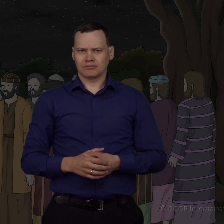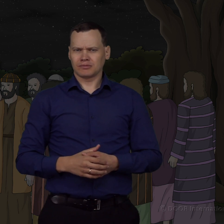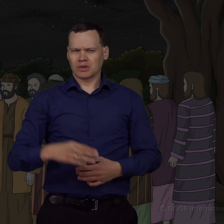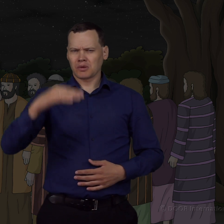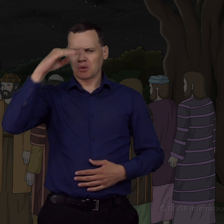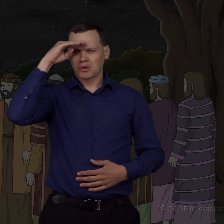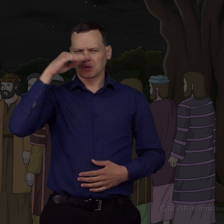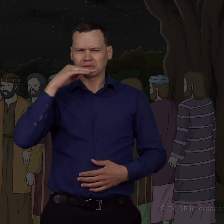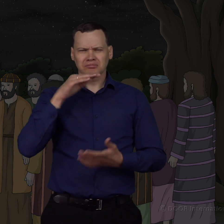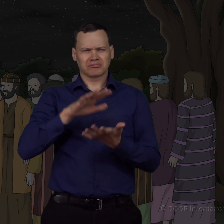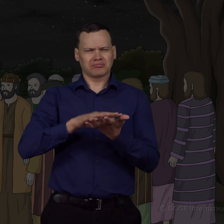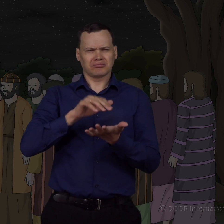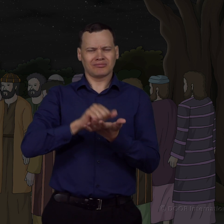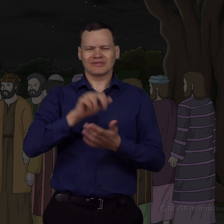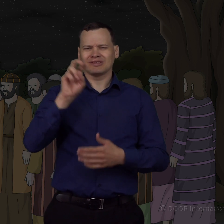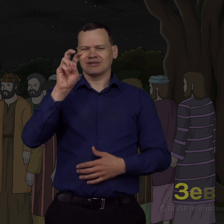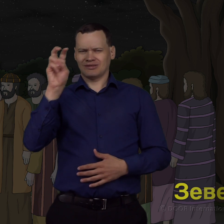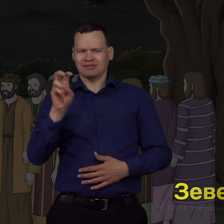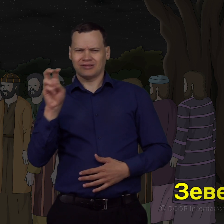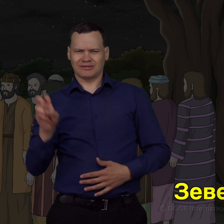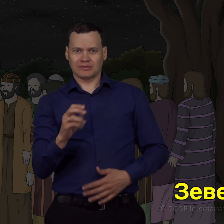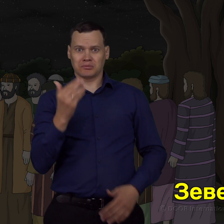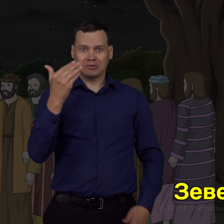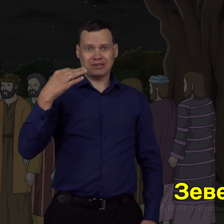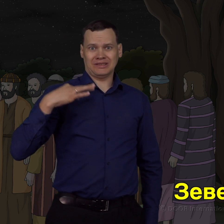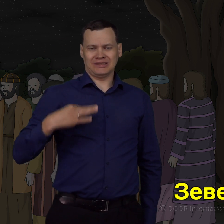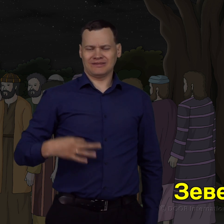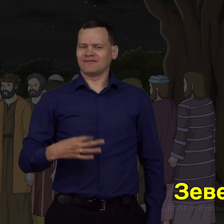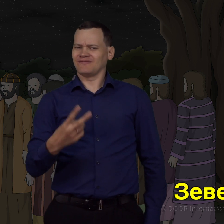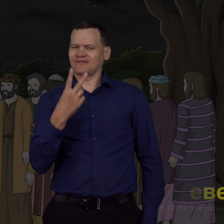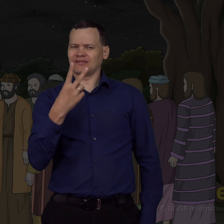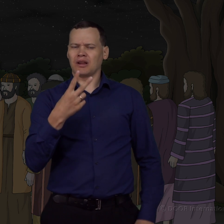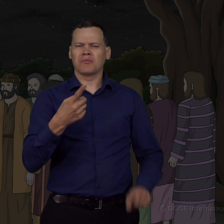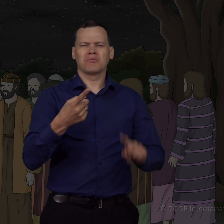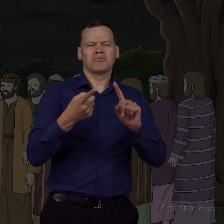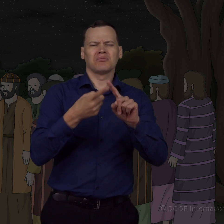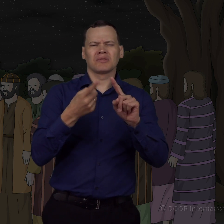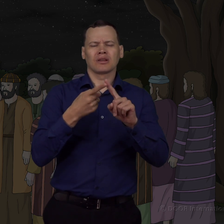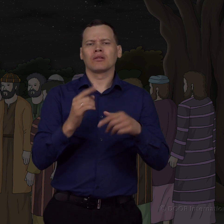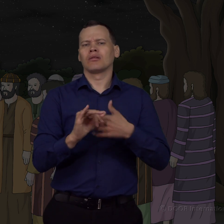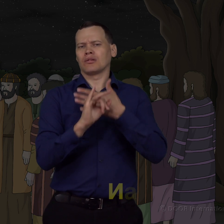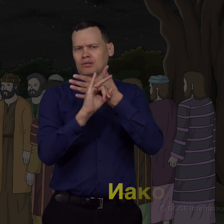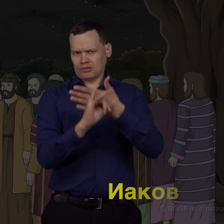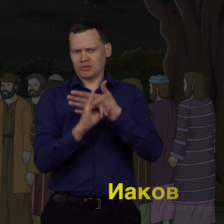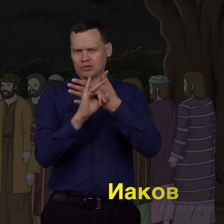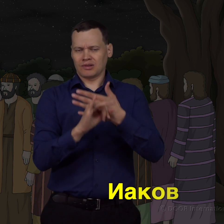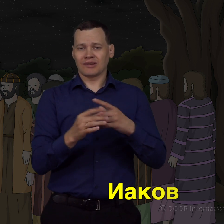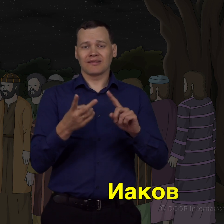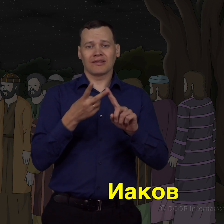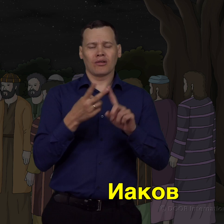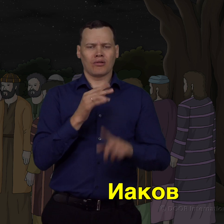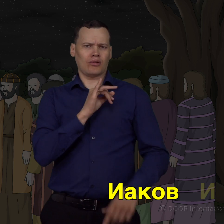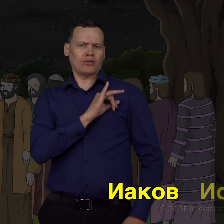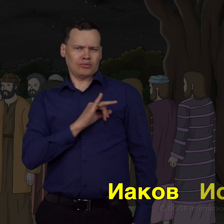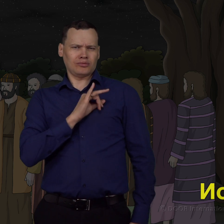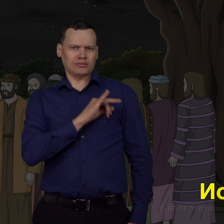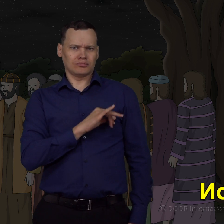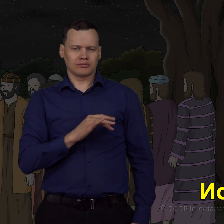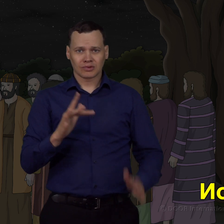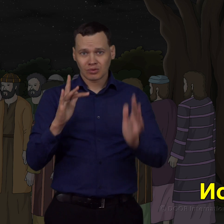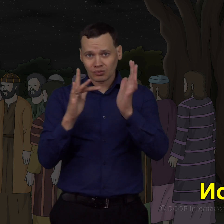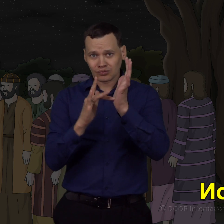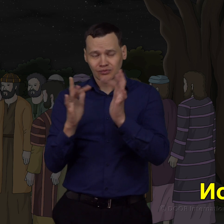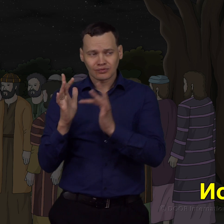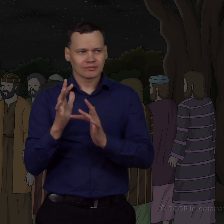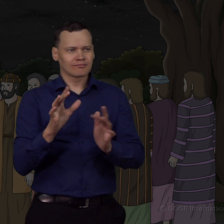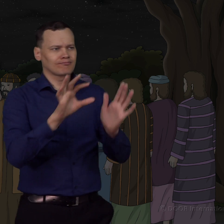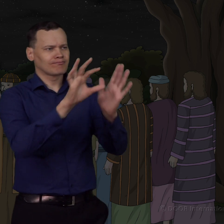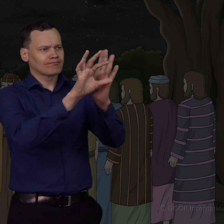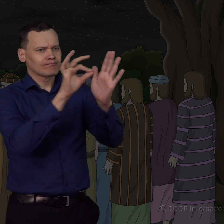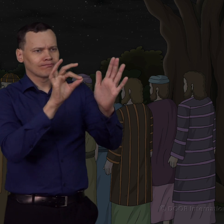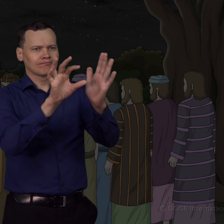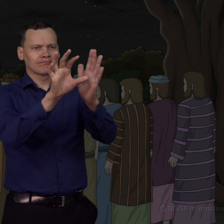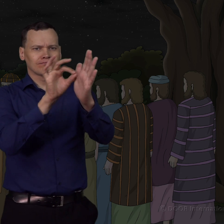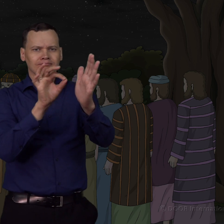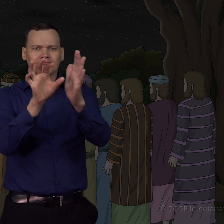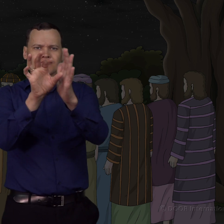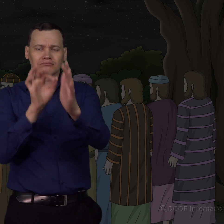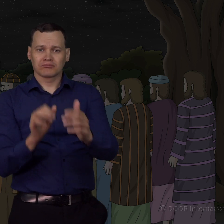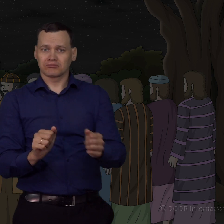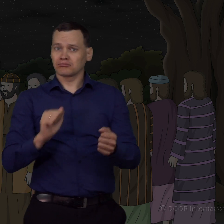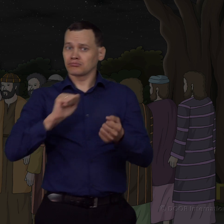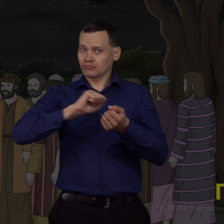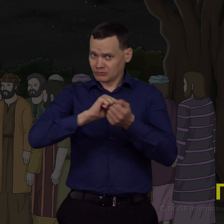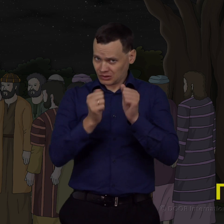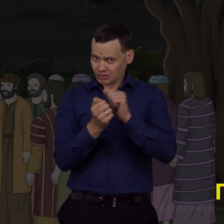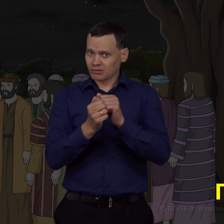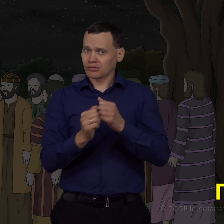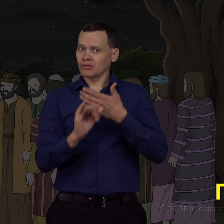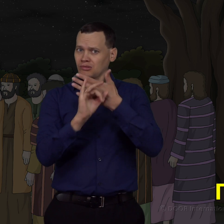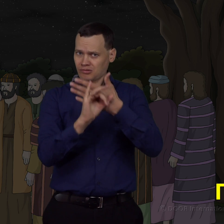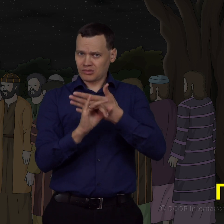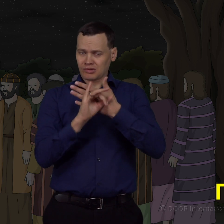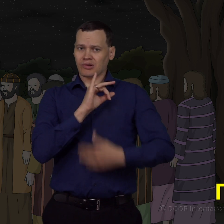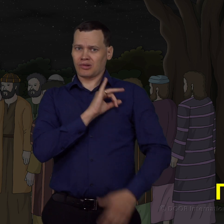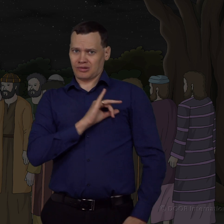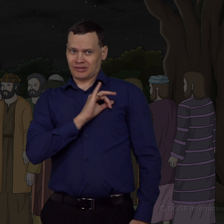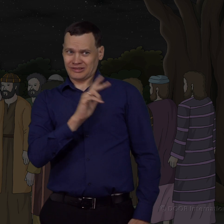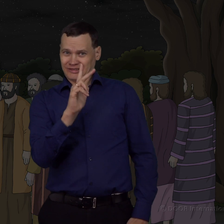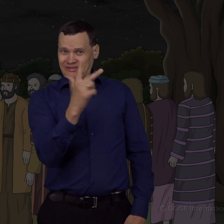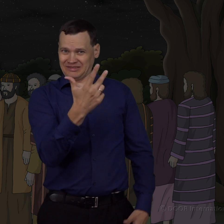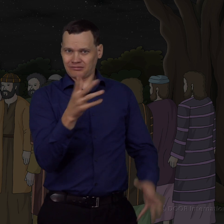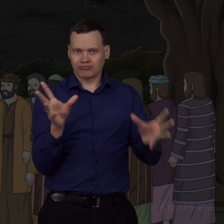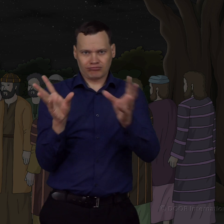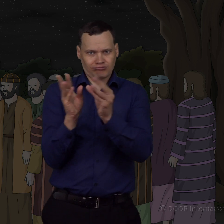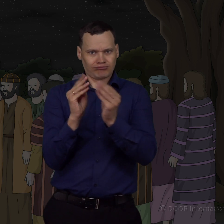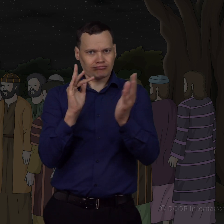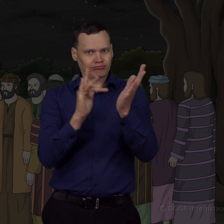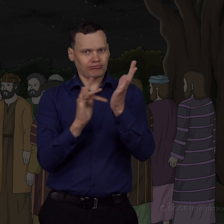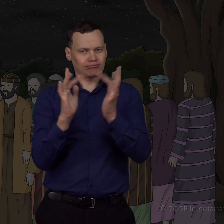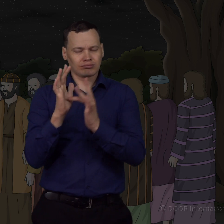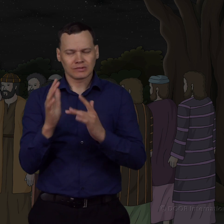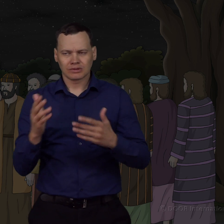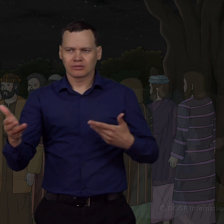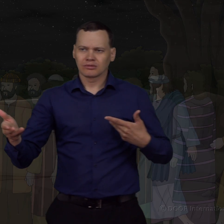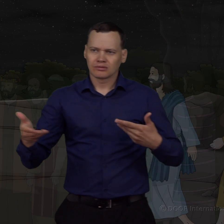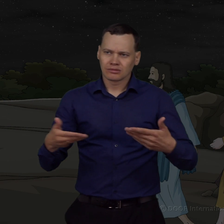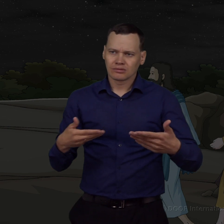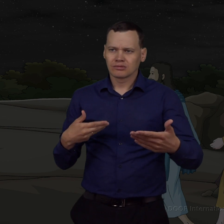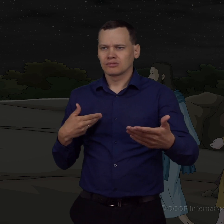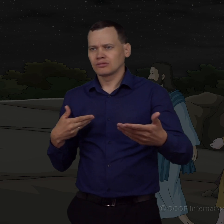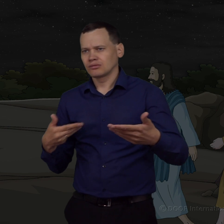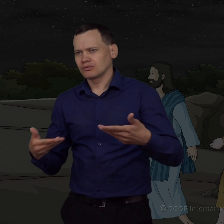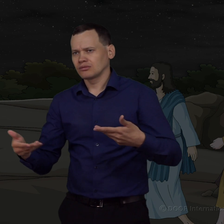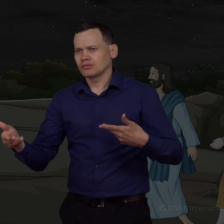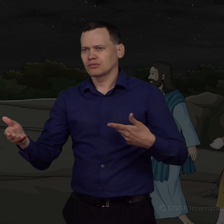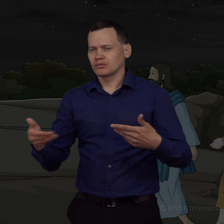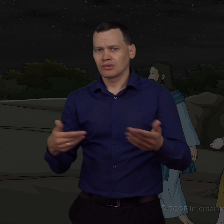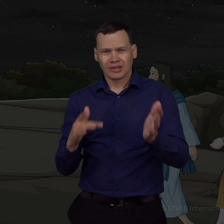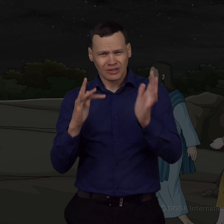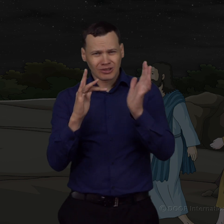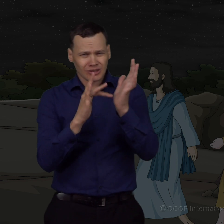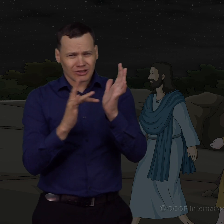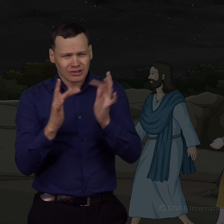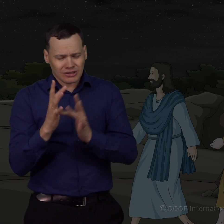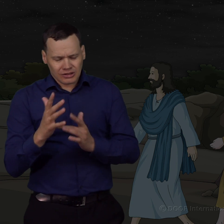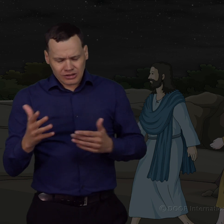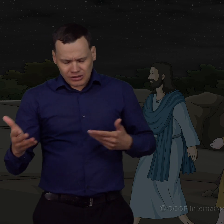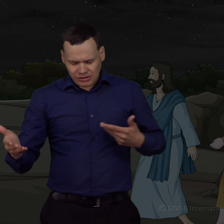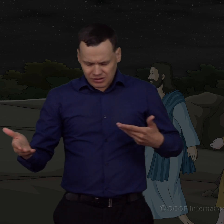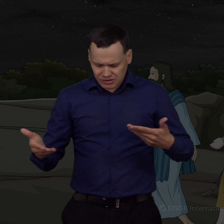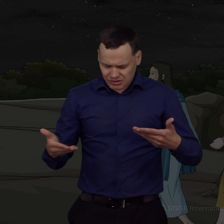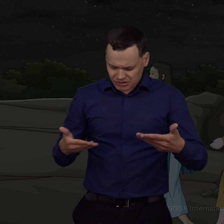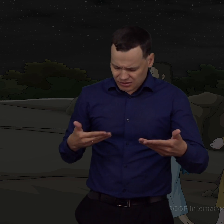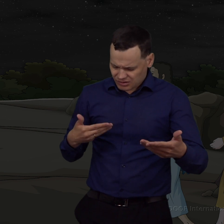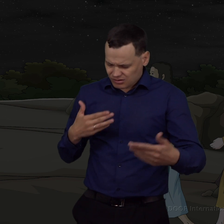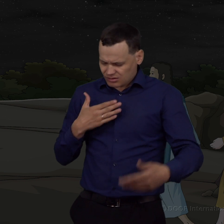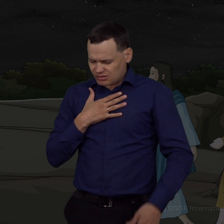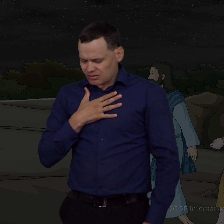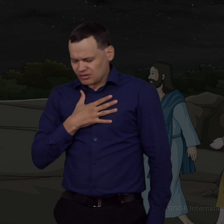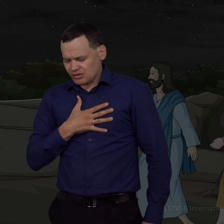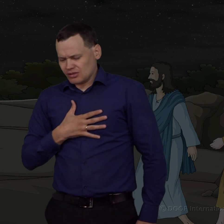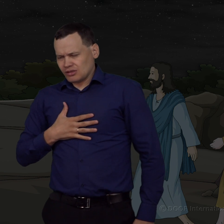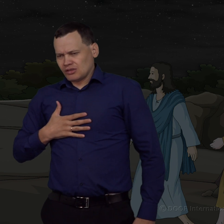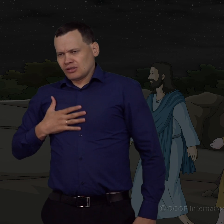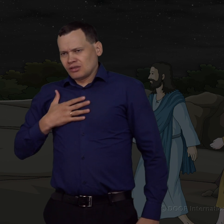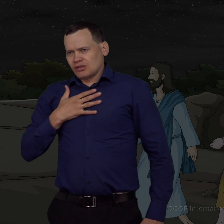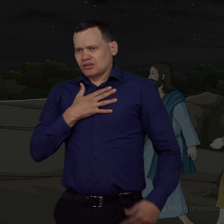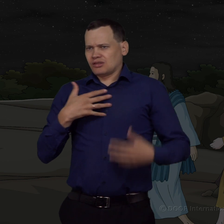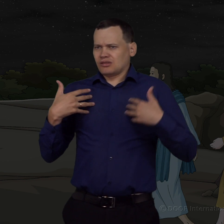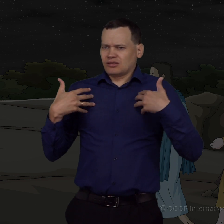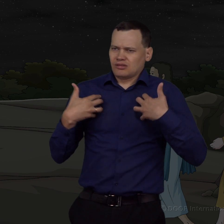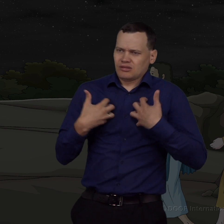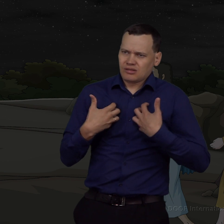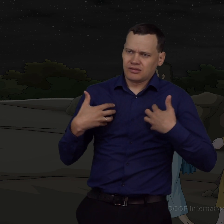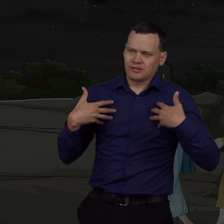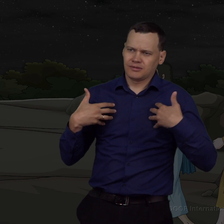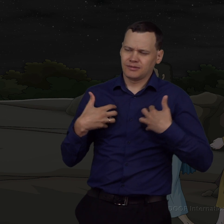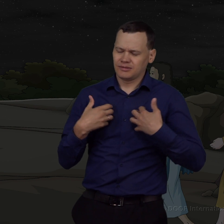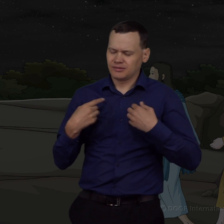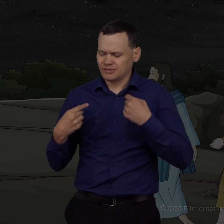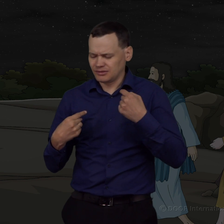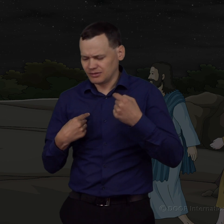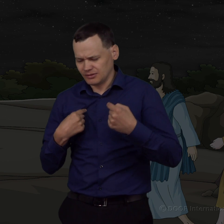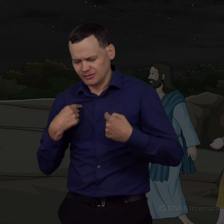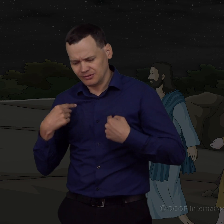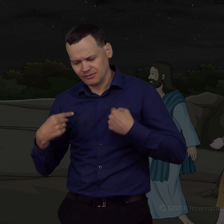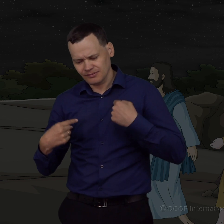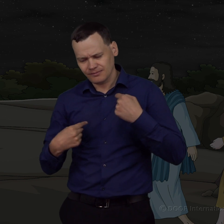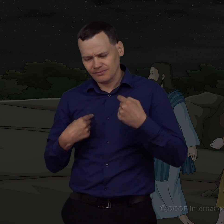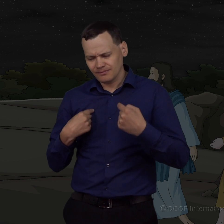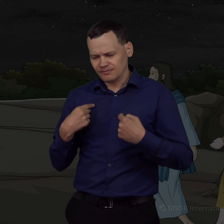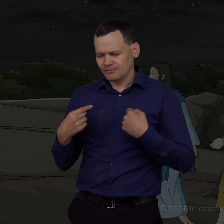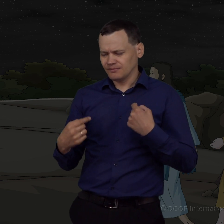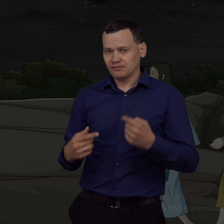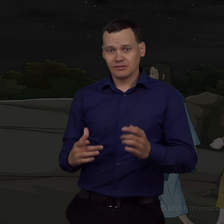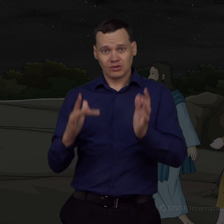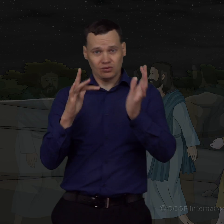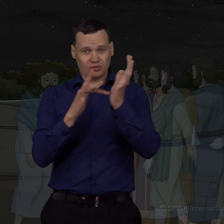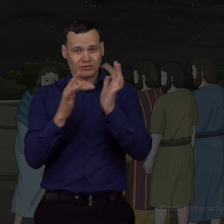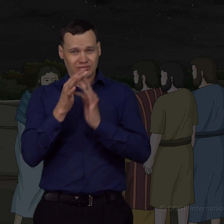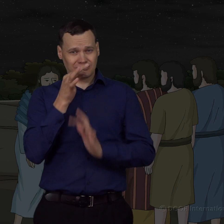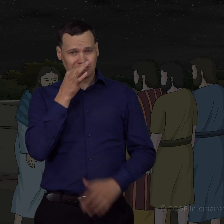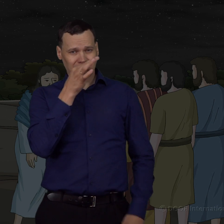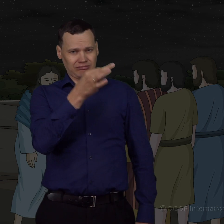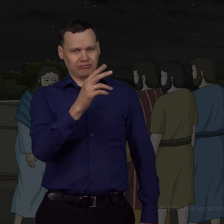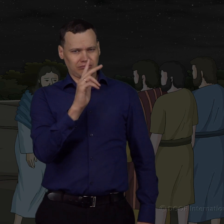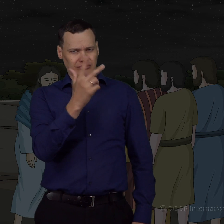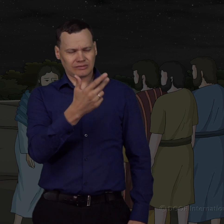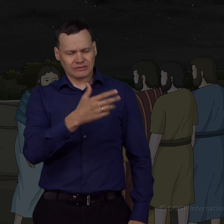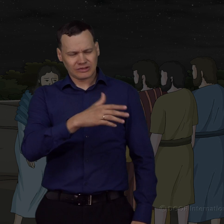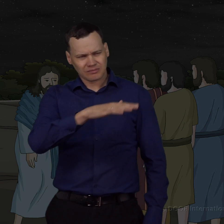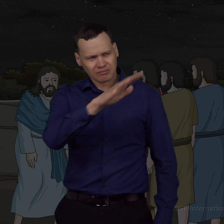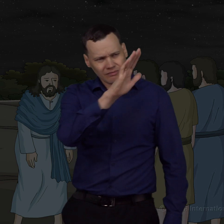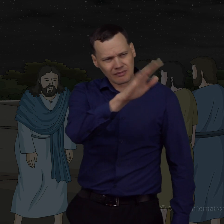He took with Him Peter and the two sons of Zebedee and began to be sorrowful and deeply distressed.